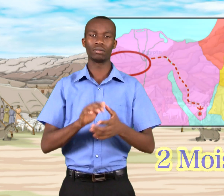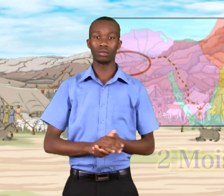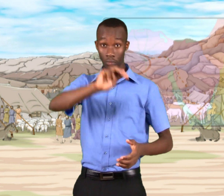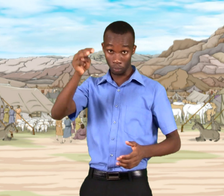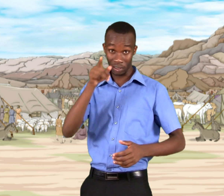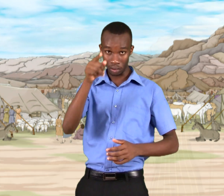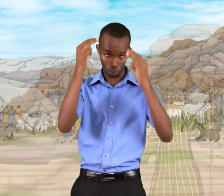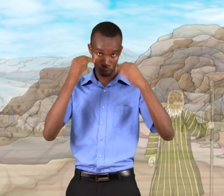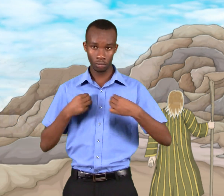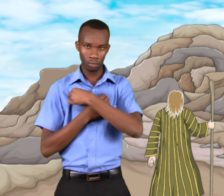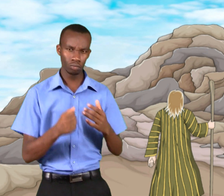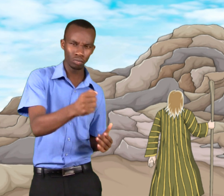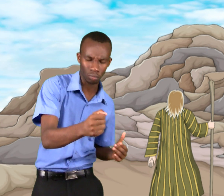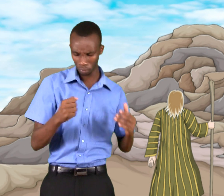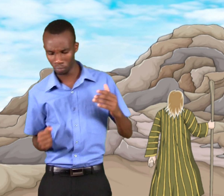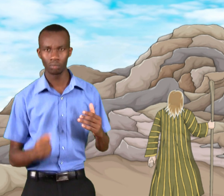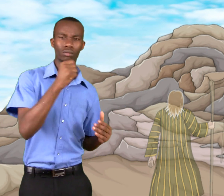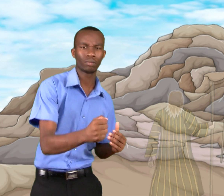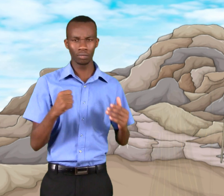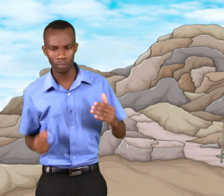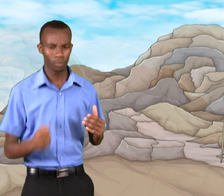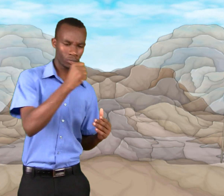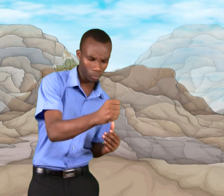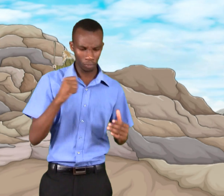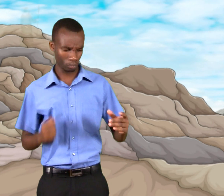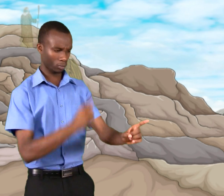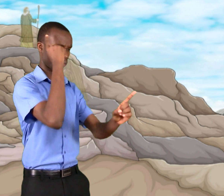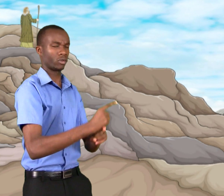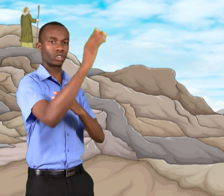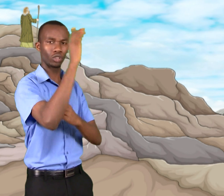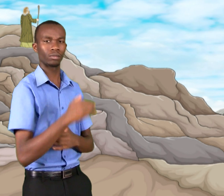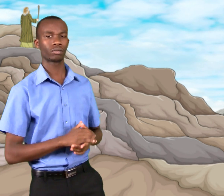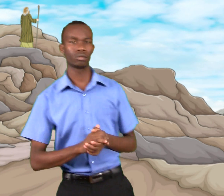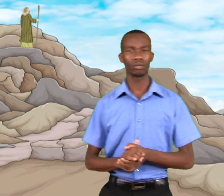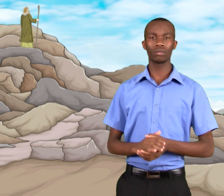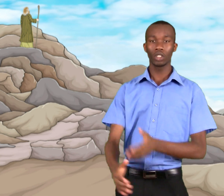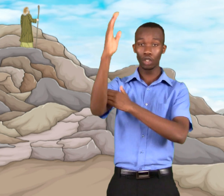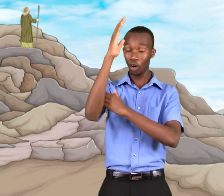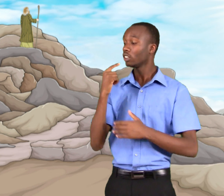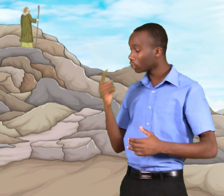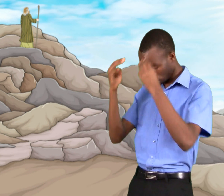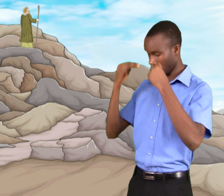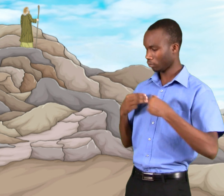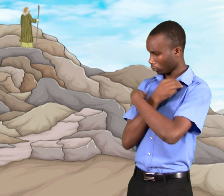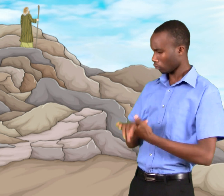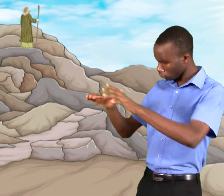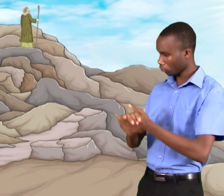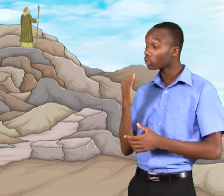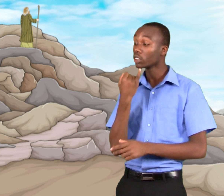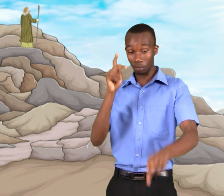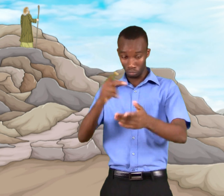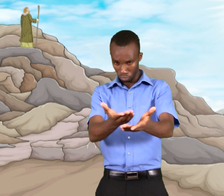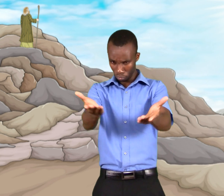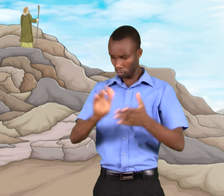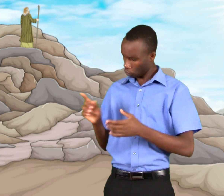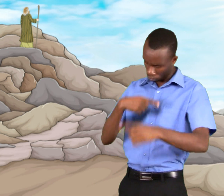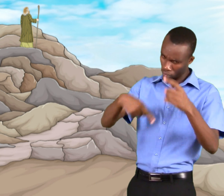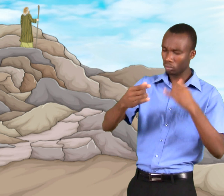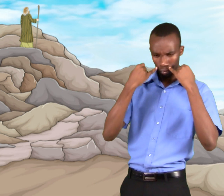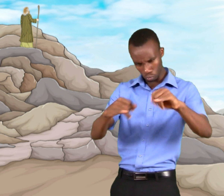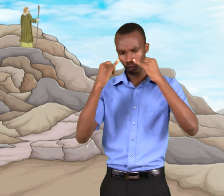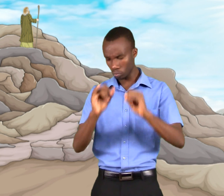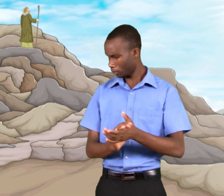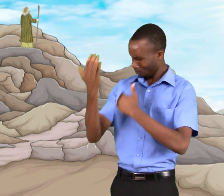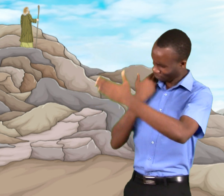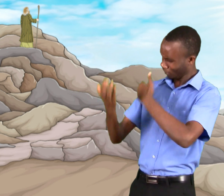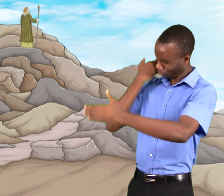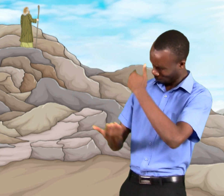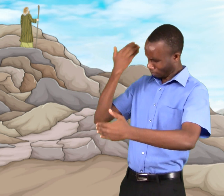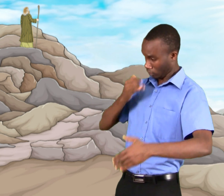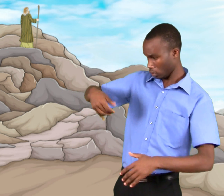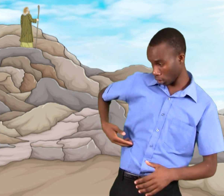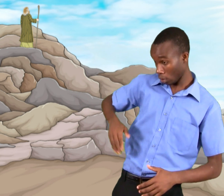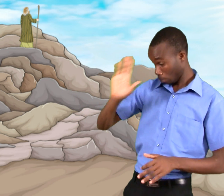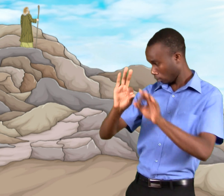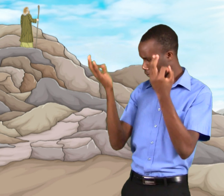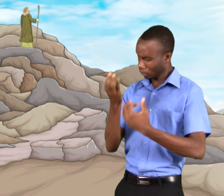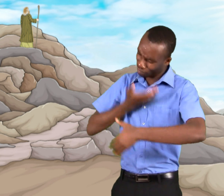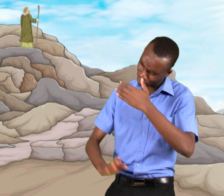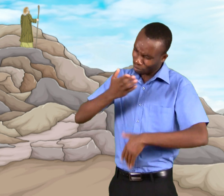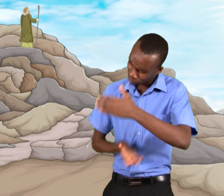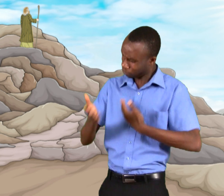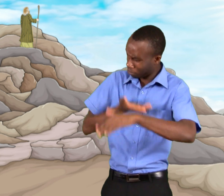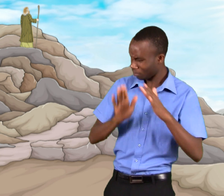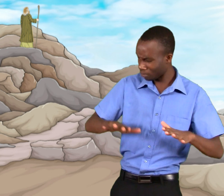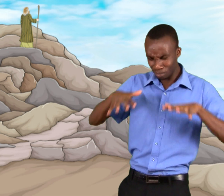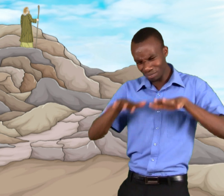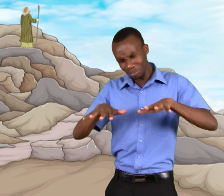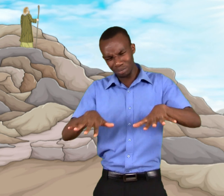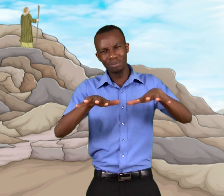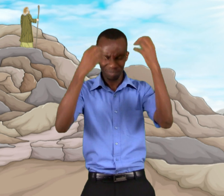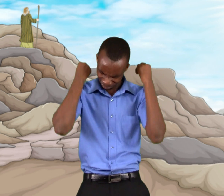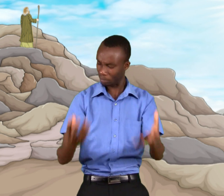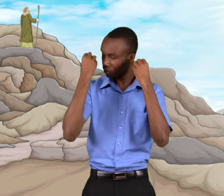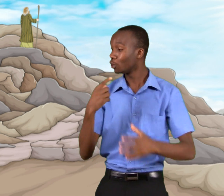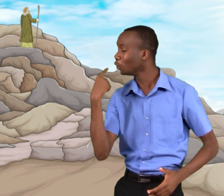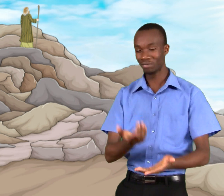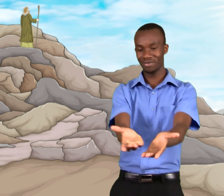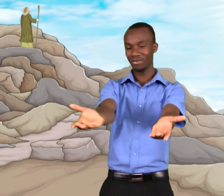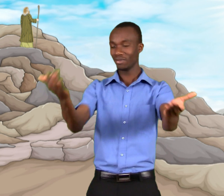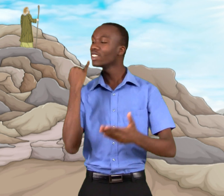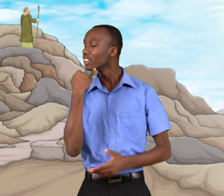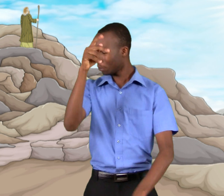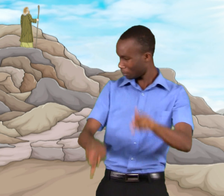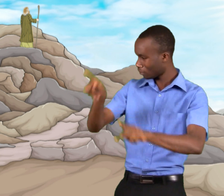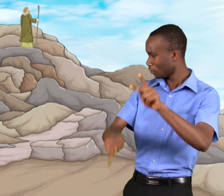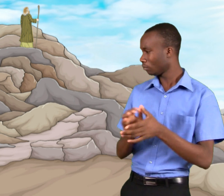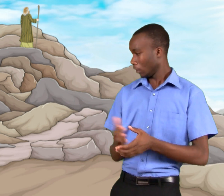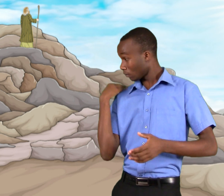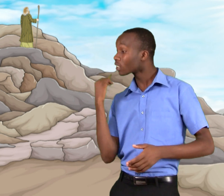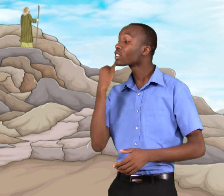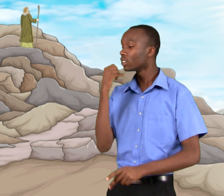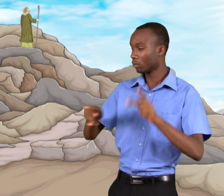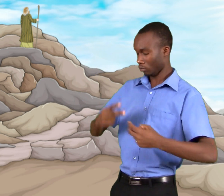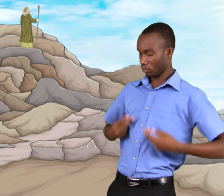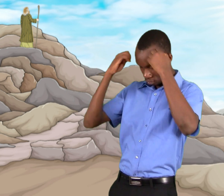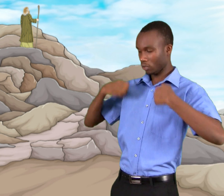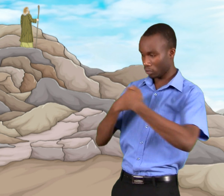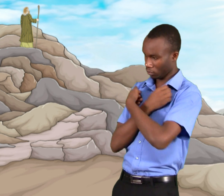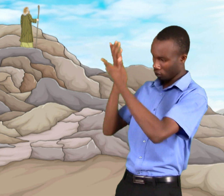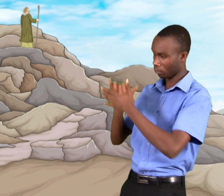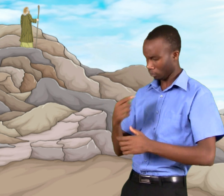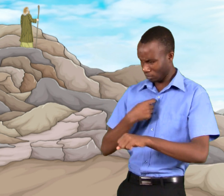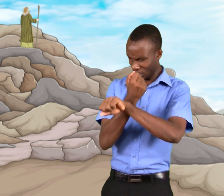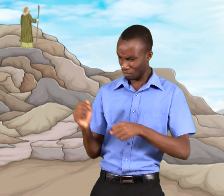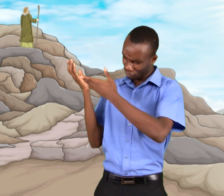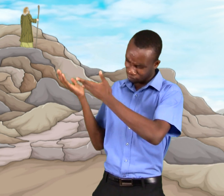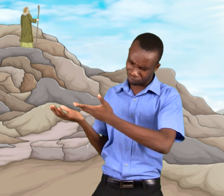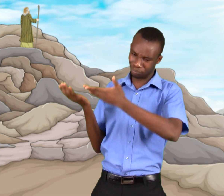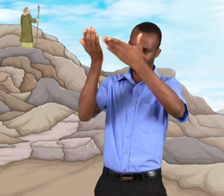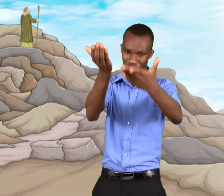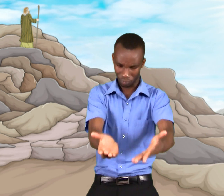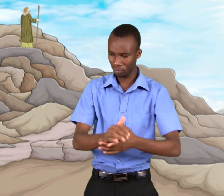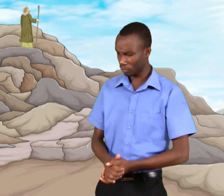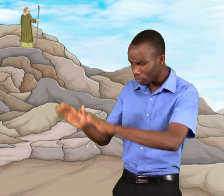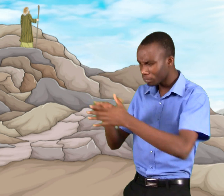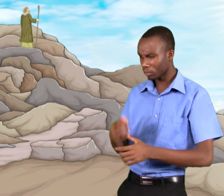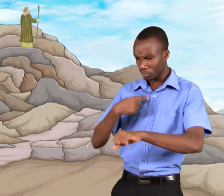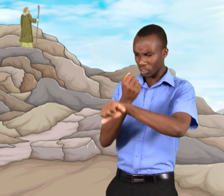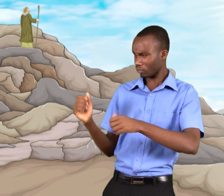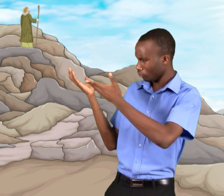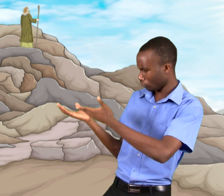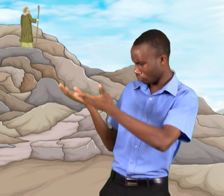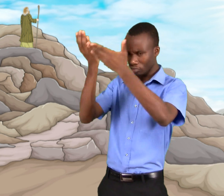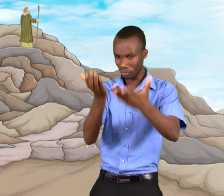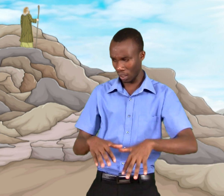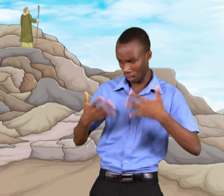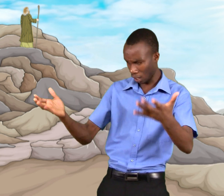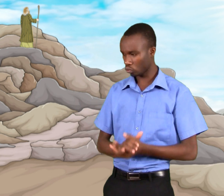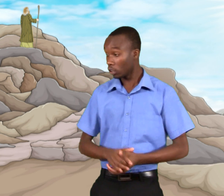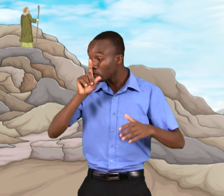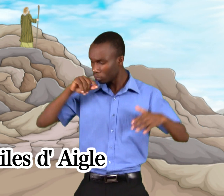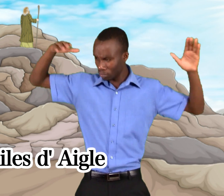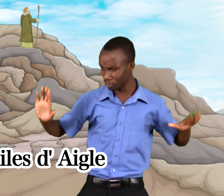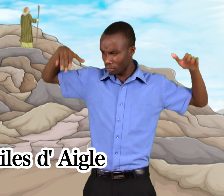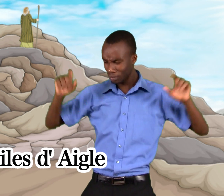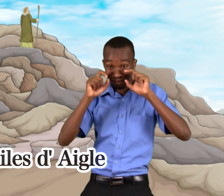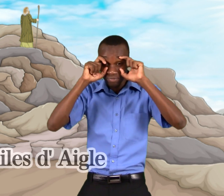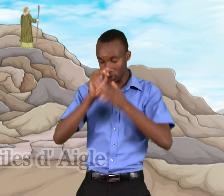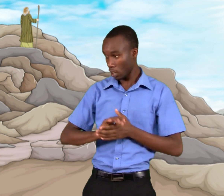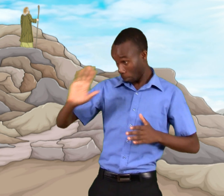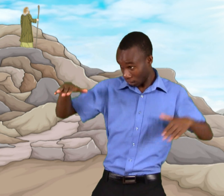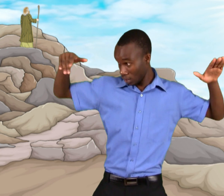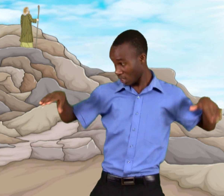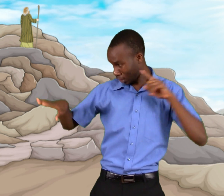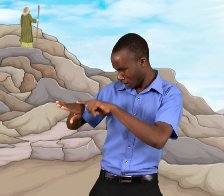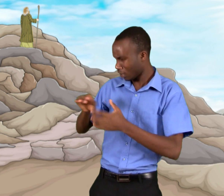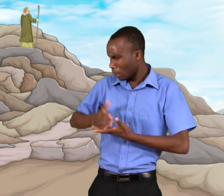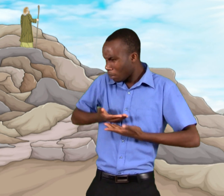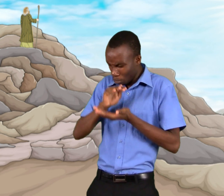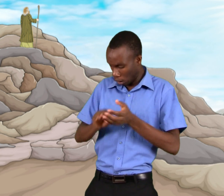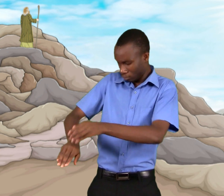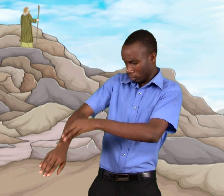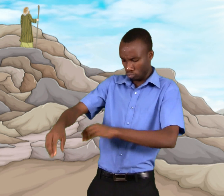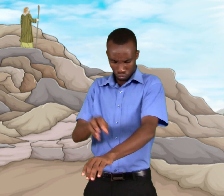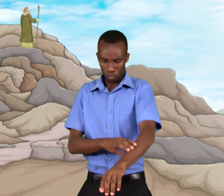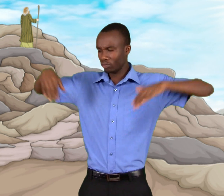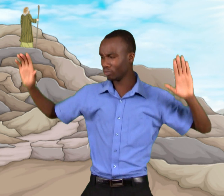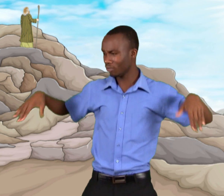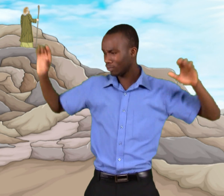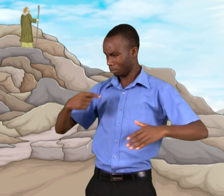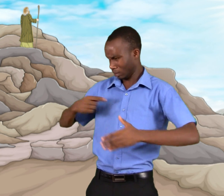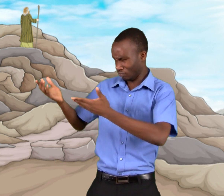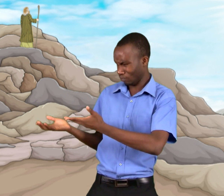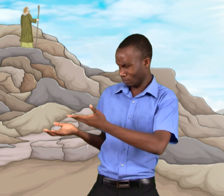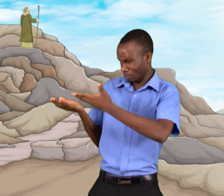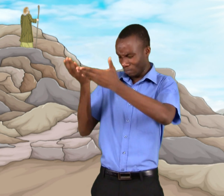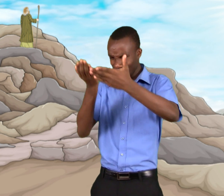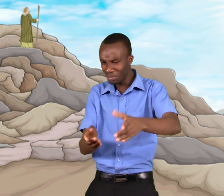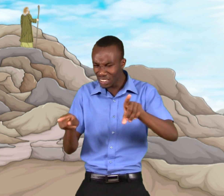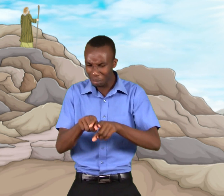Then Moses went up to God, and the LORD called to him from the mountain, “This is what you are to tell the house of Jacob and explain to the sons of Israel: ‘You have seen for yourselves what I did to Egypt, and how I carried you on eagles’ wings and brought you to Myself.